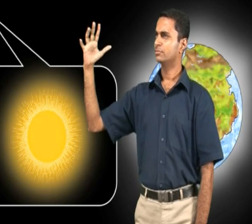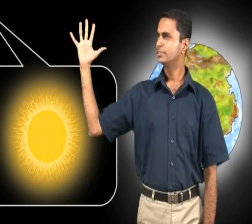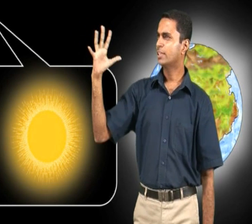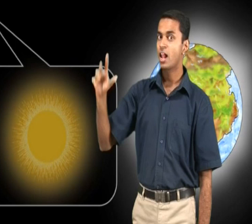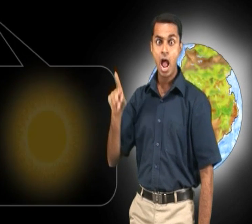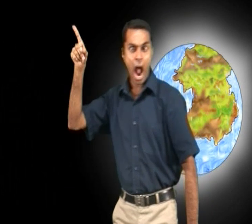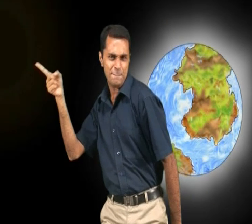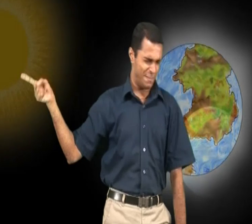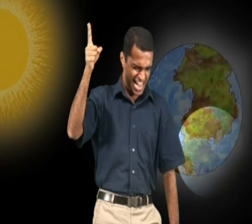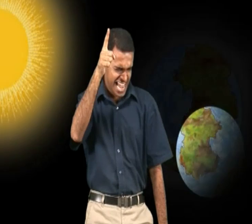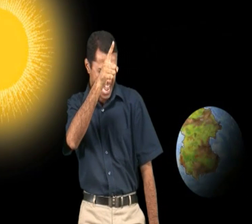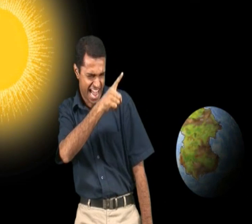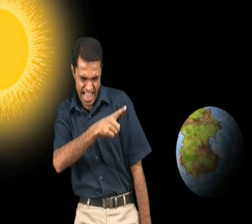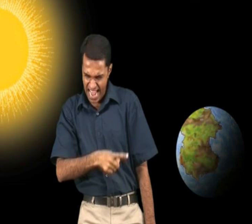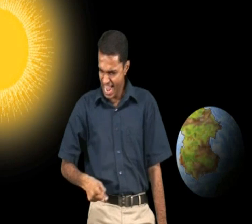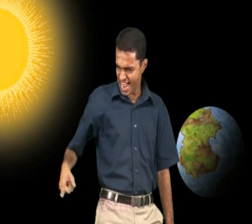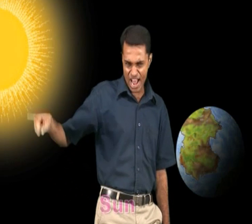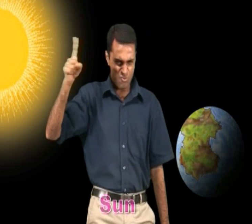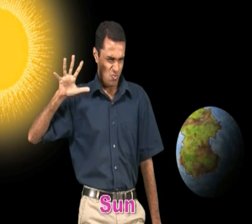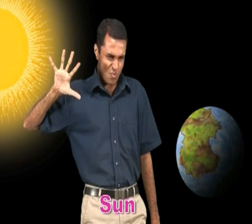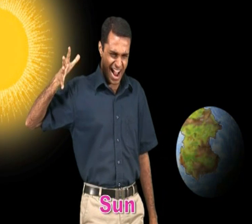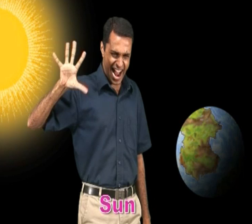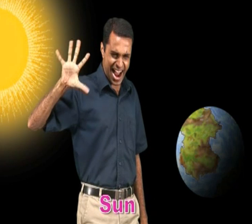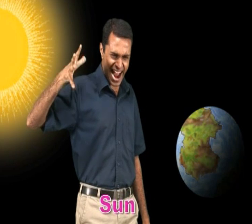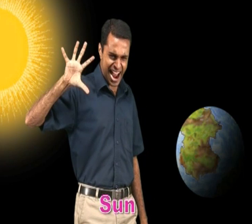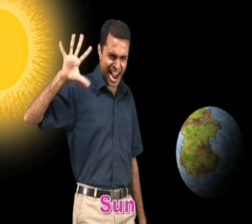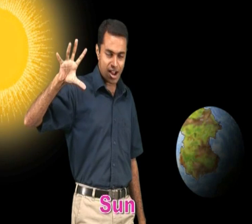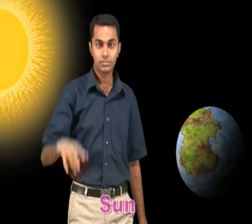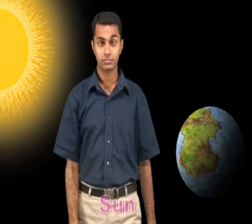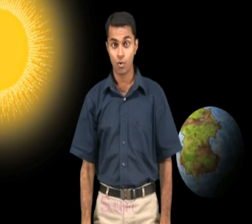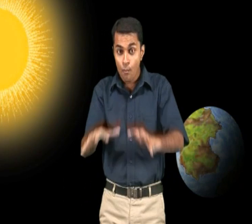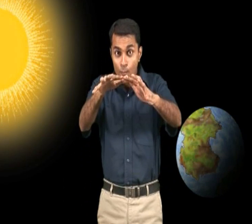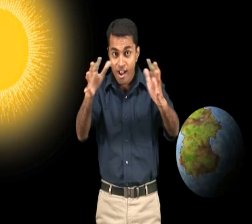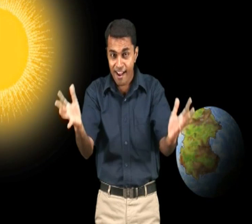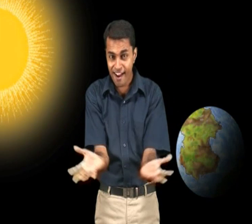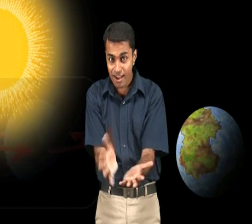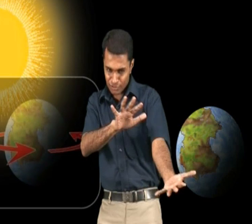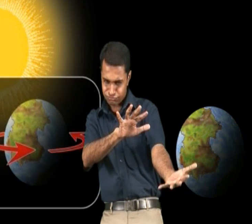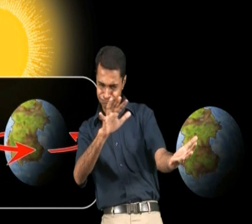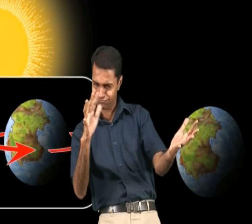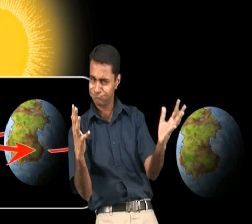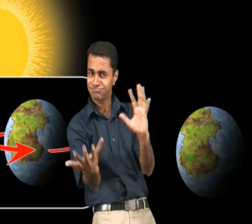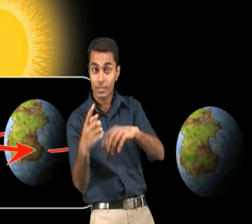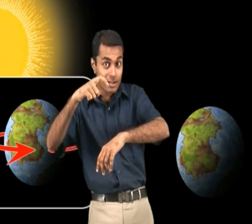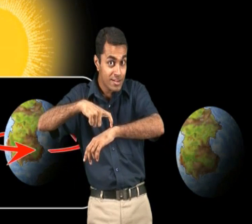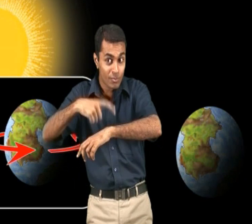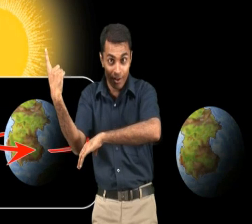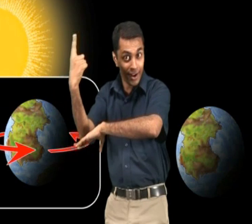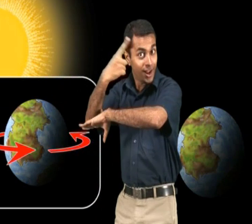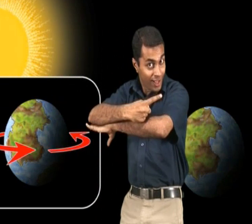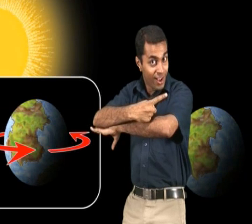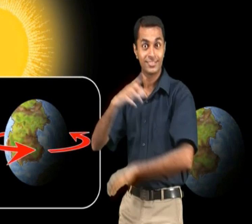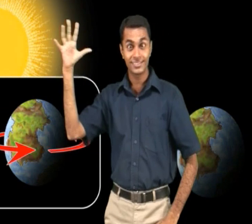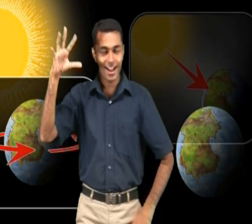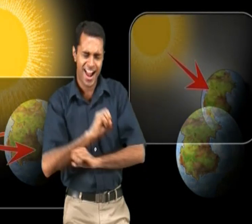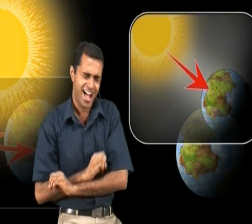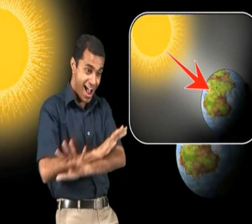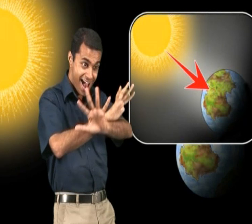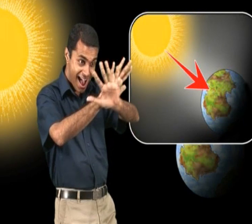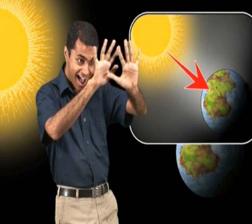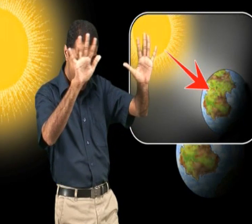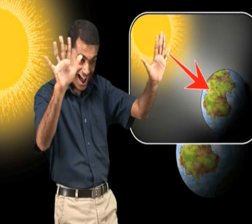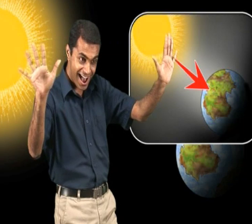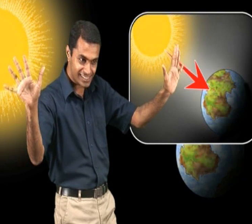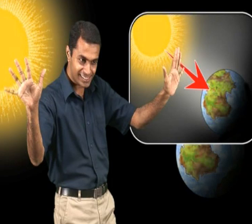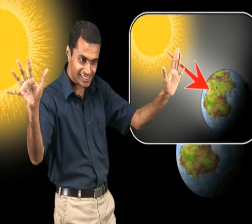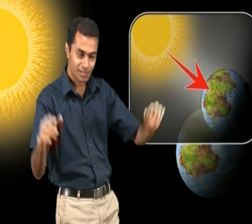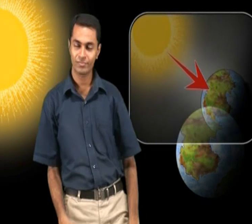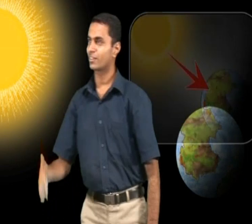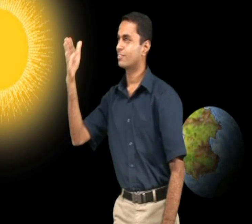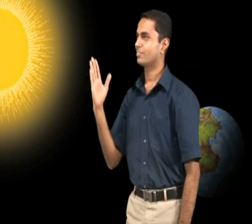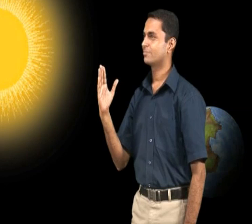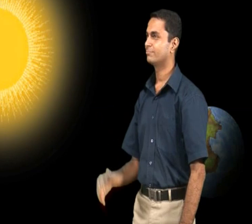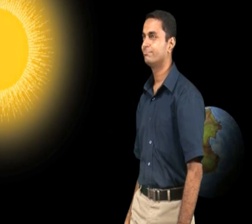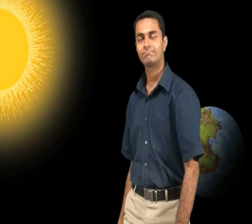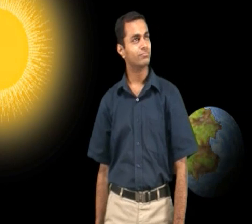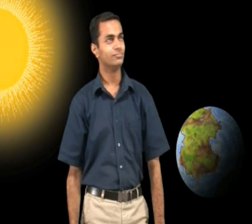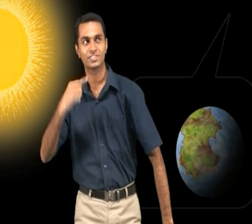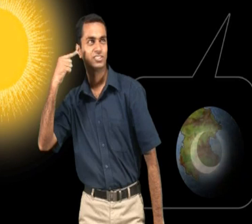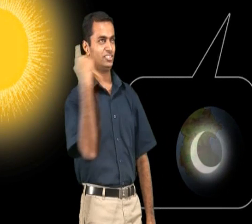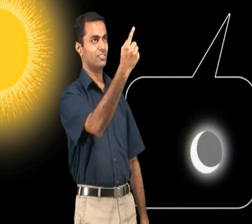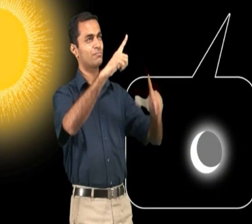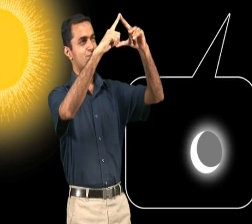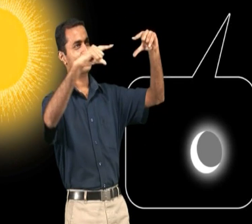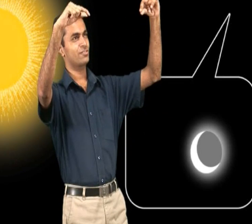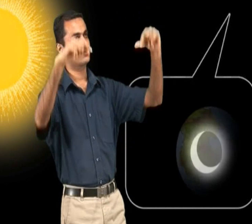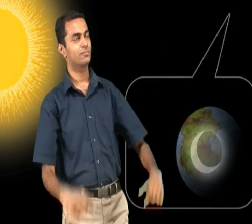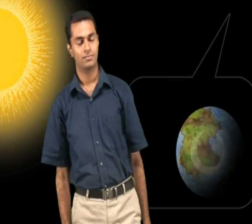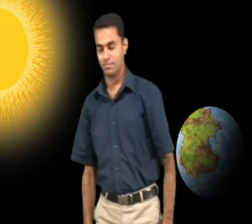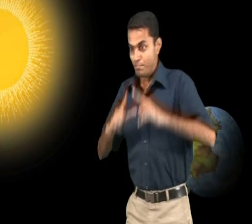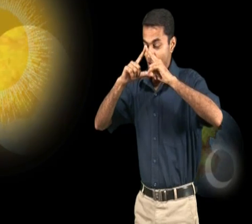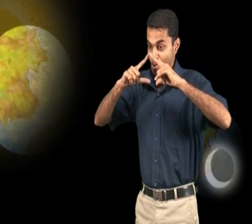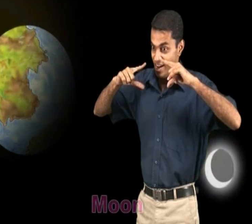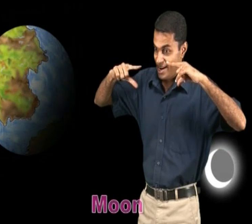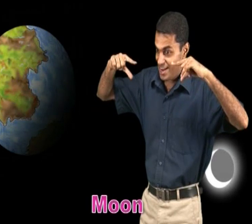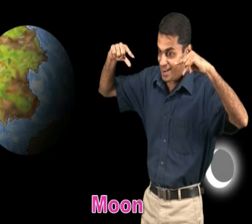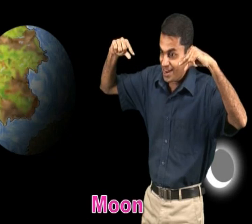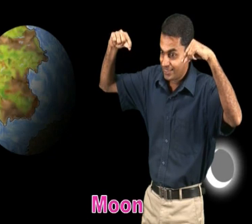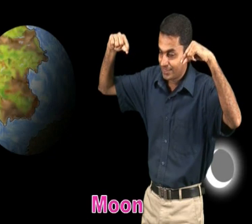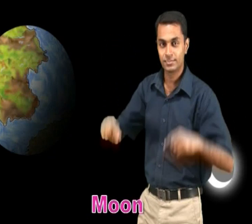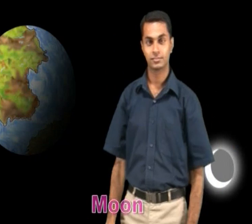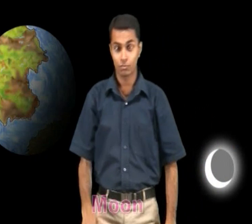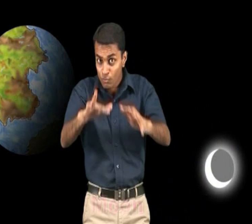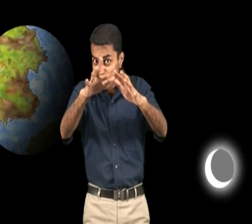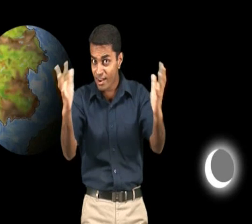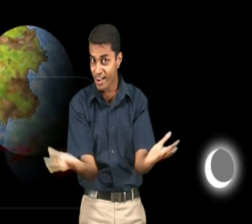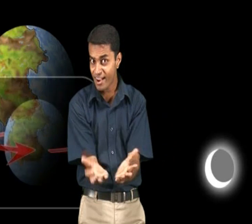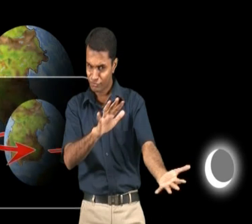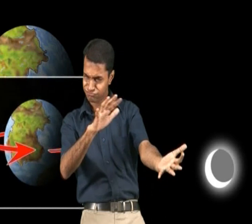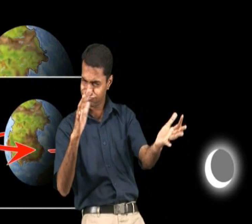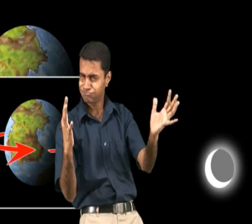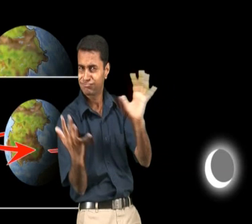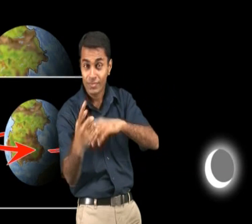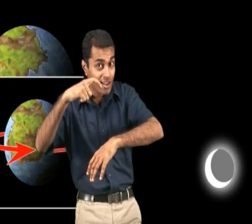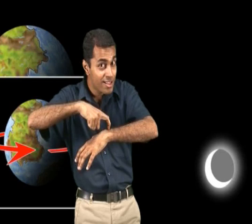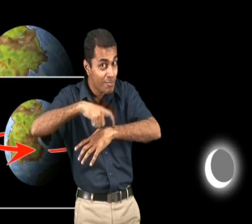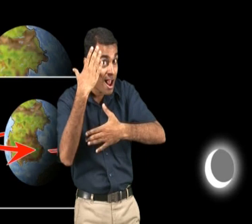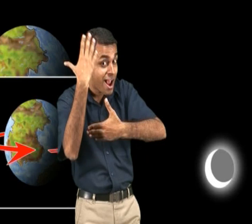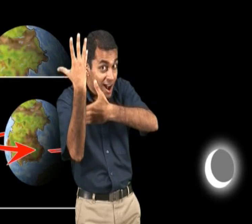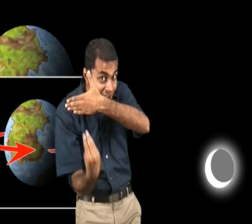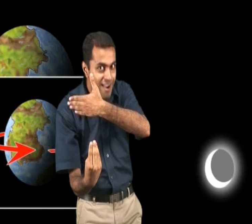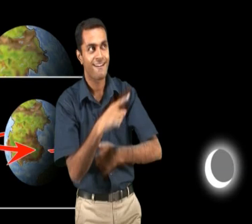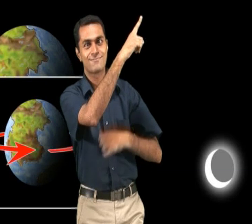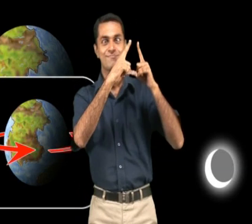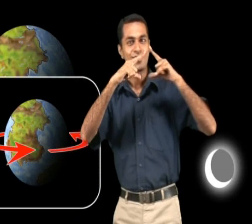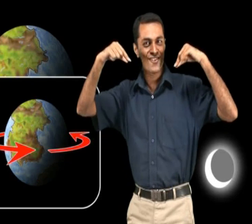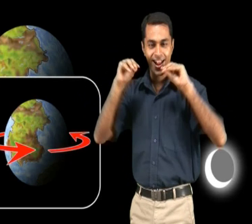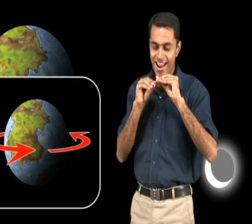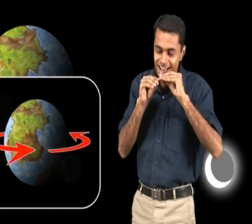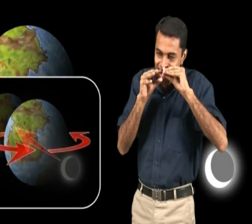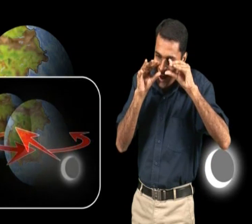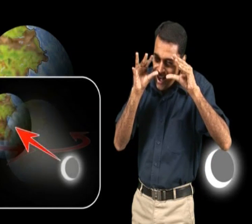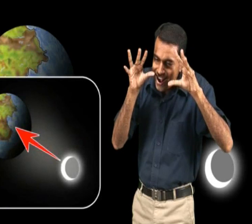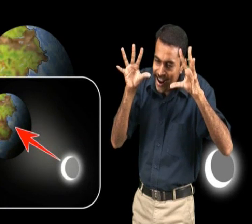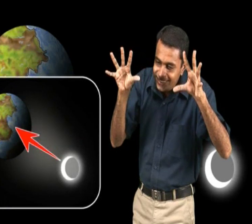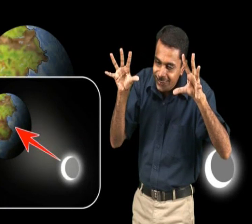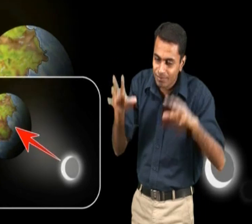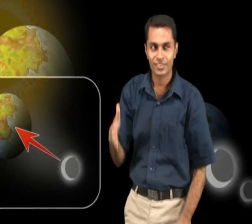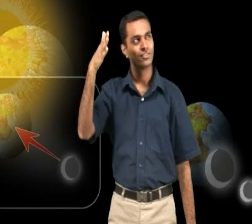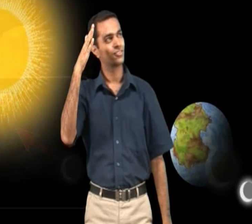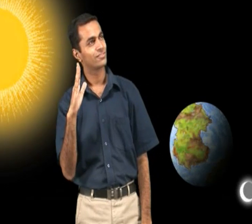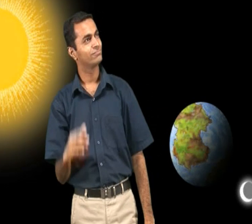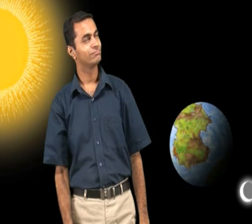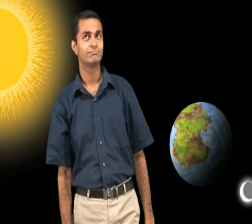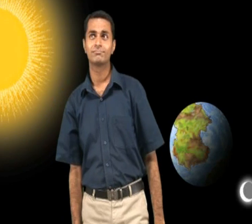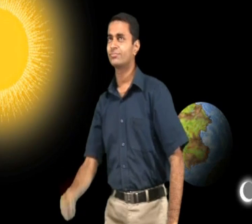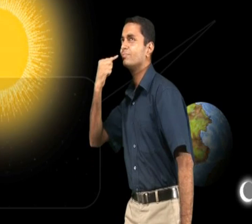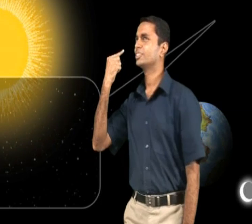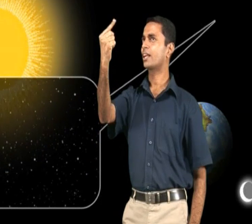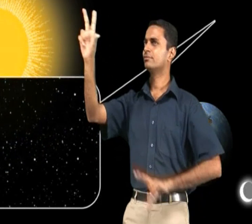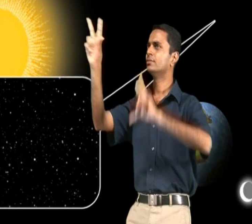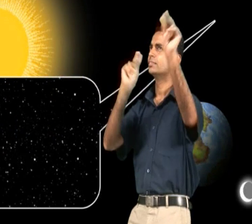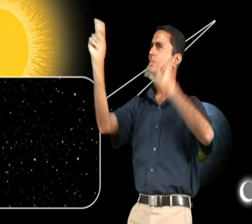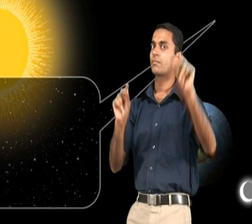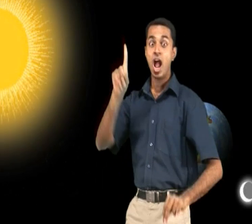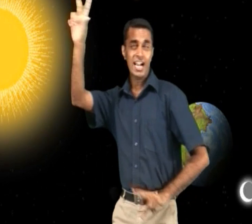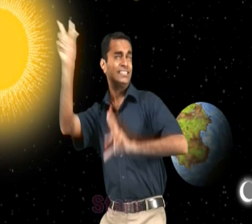God made two great lights: the greater light to rule the day and the lesser light to rule the night.